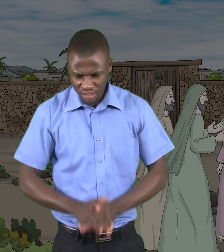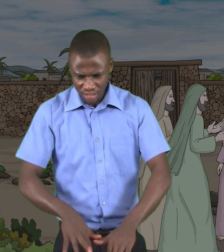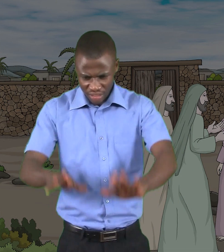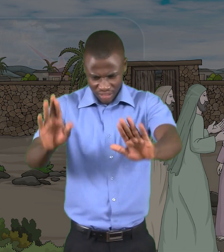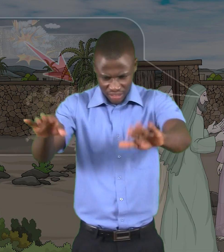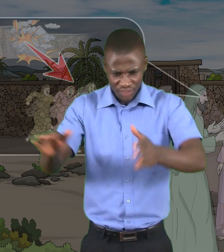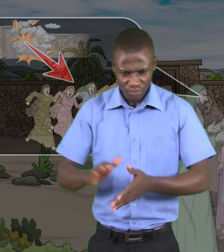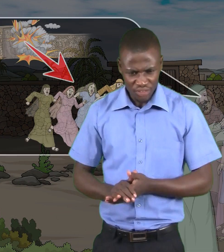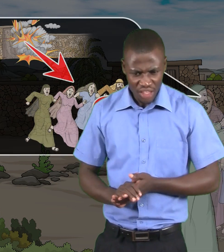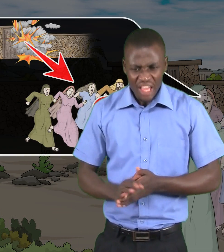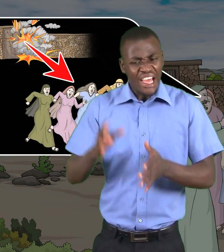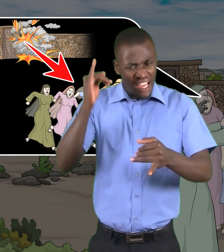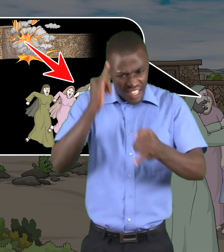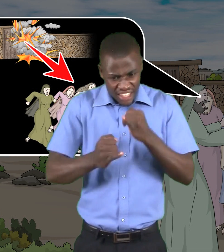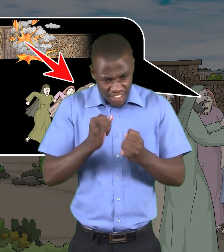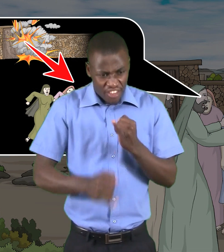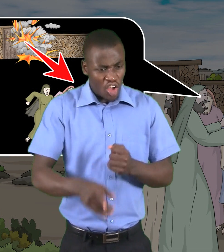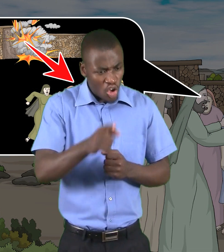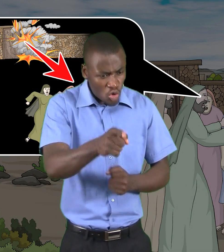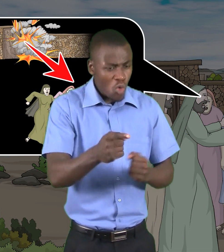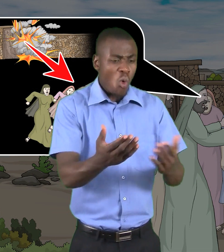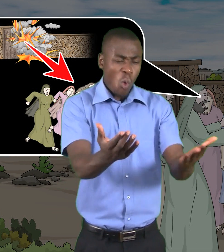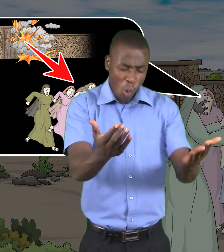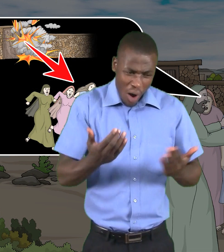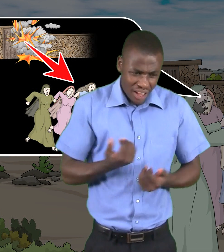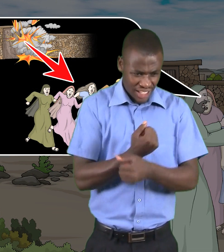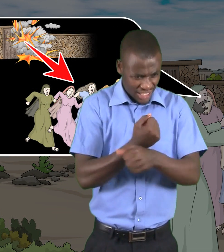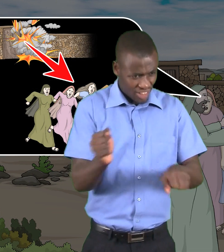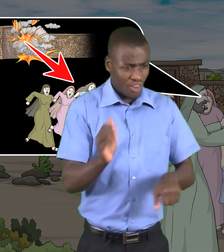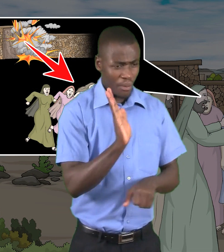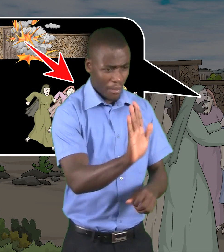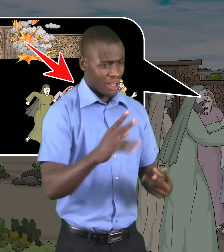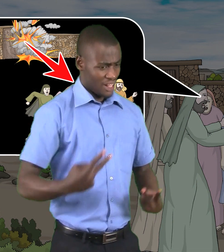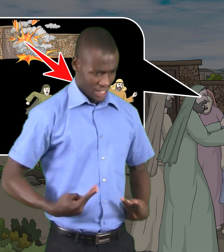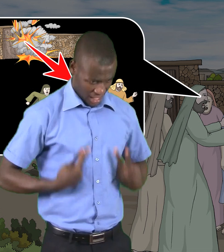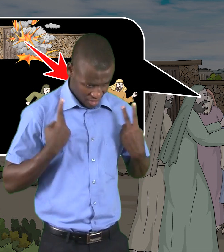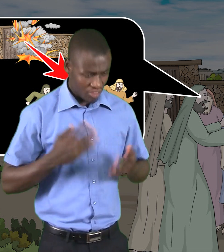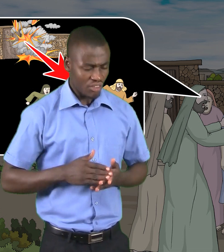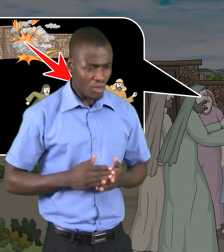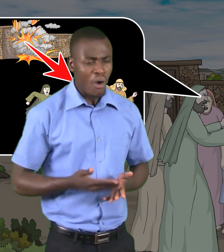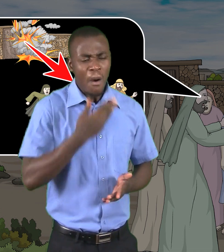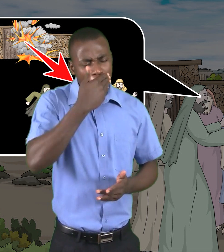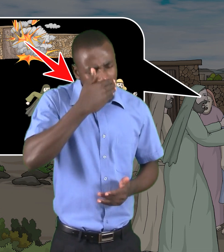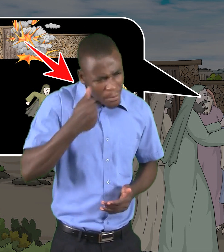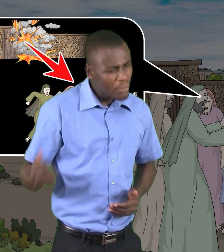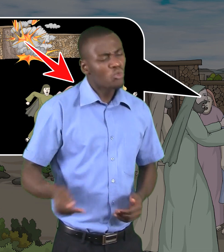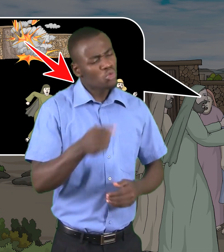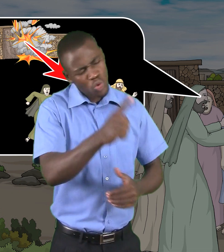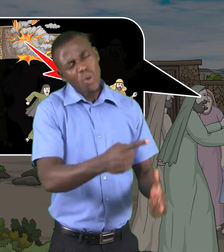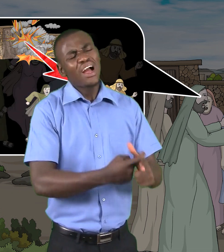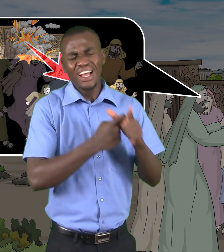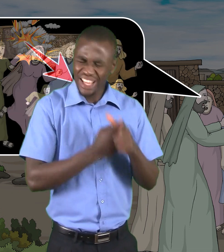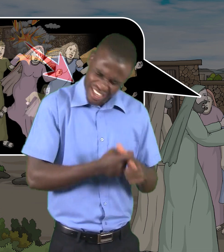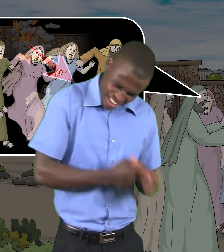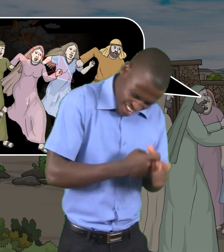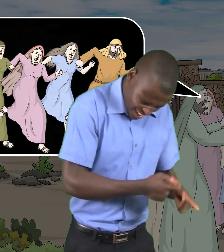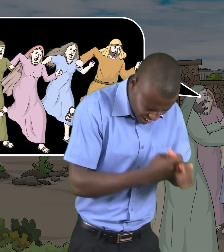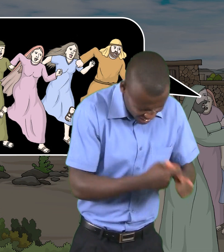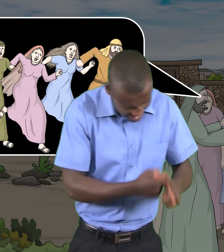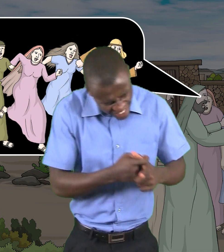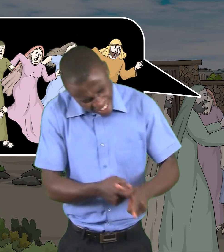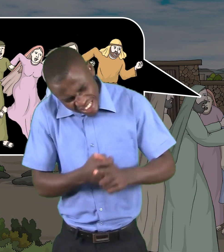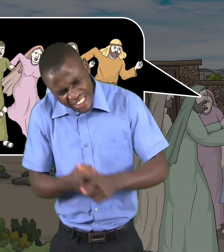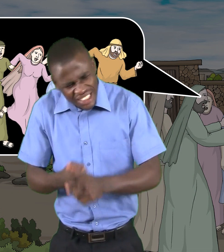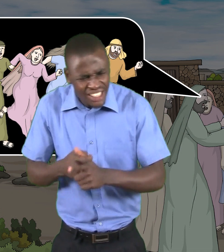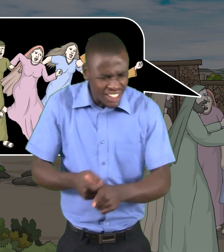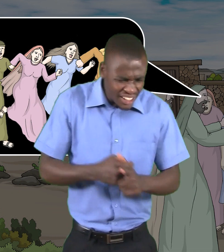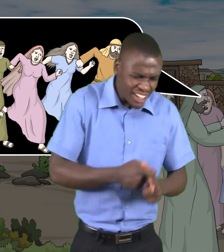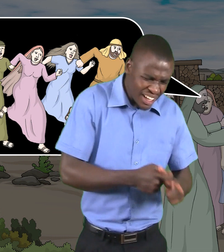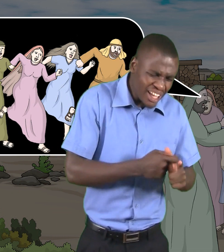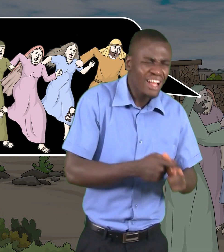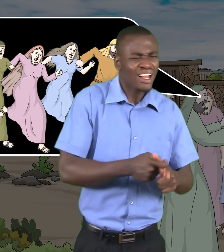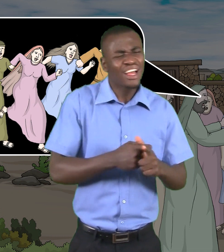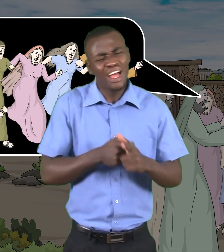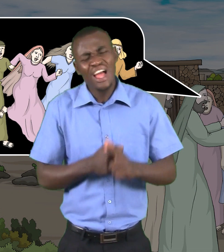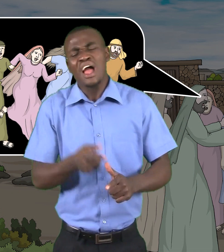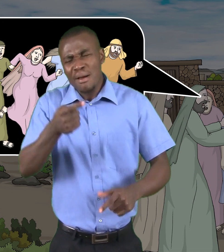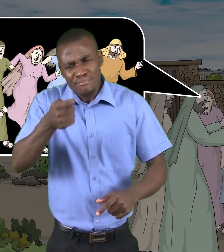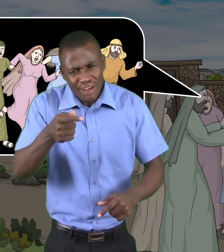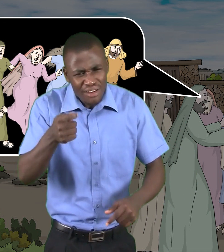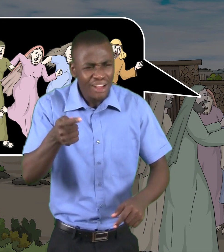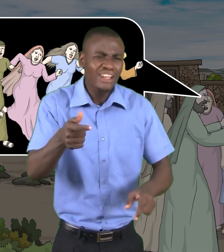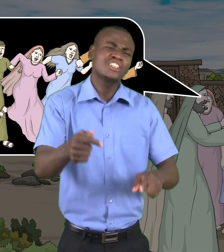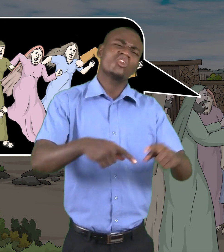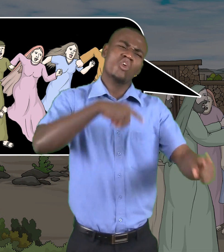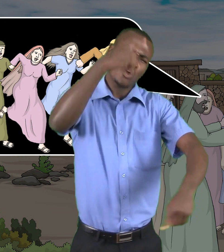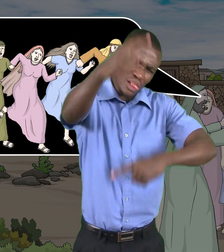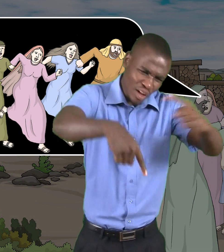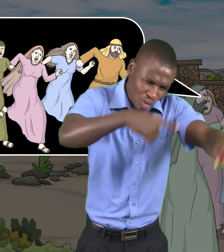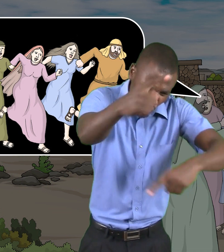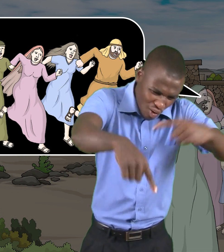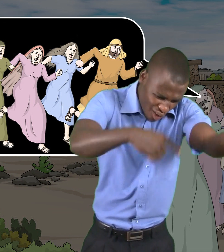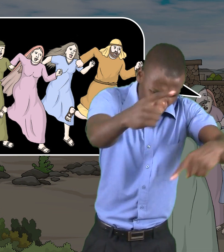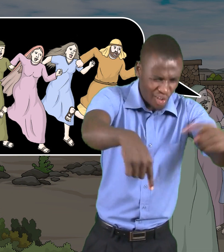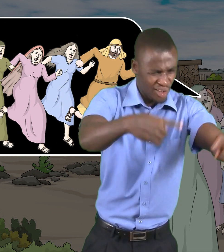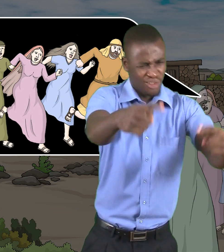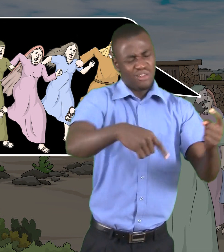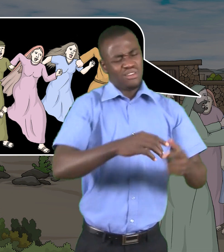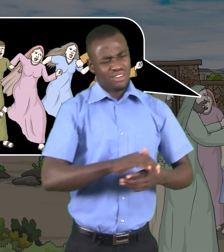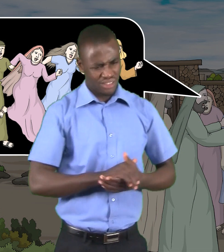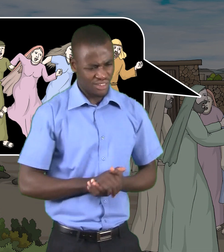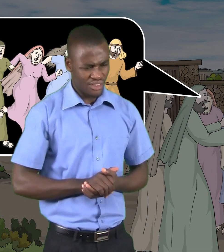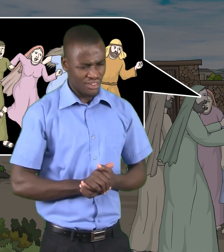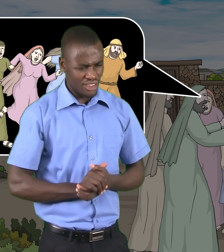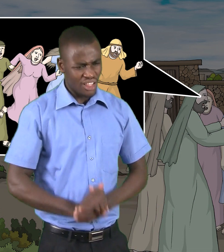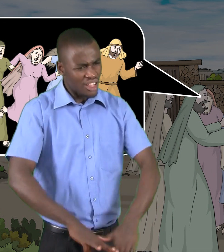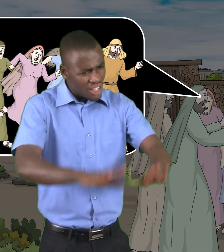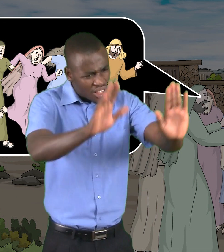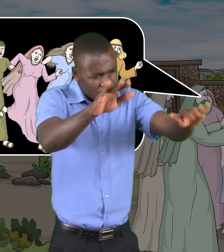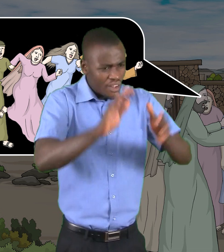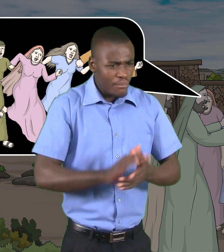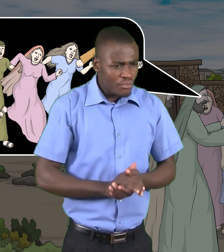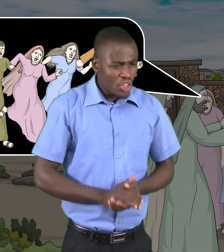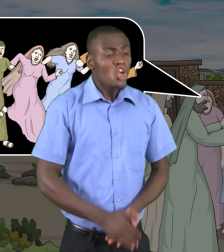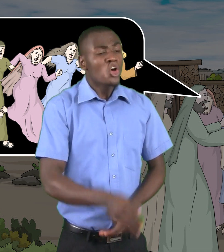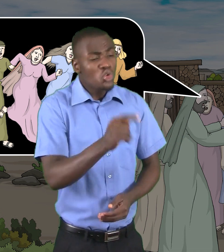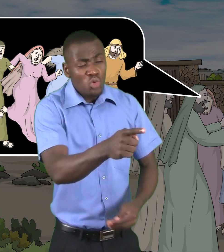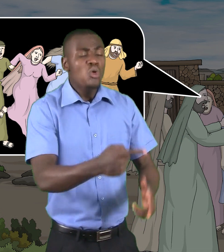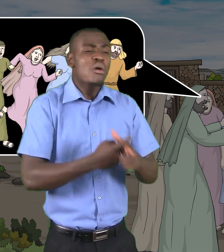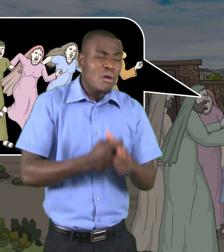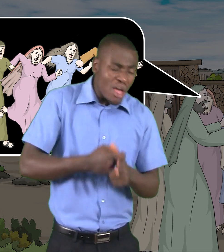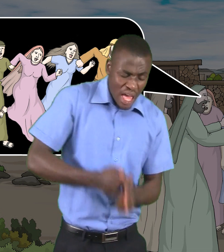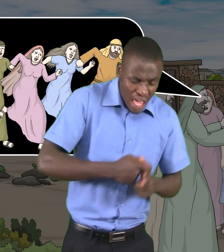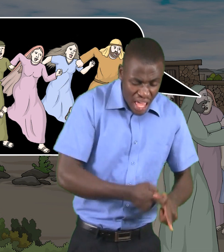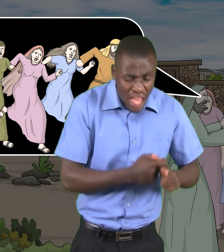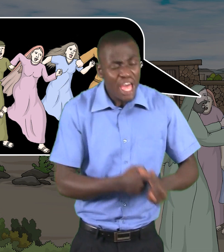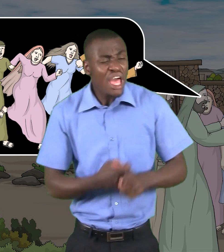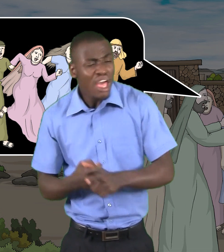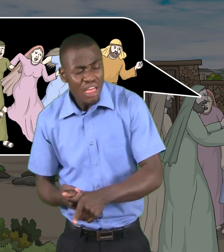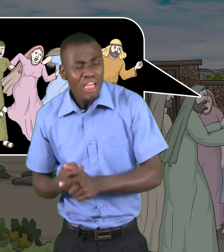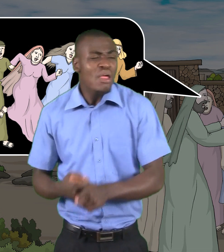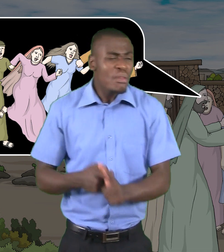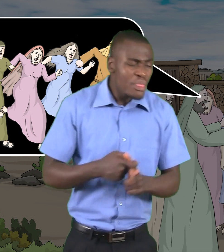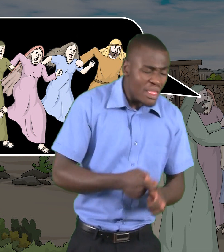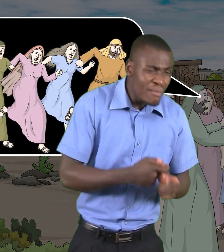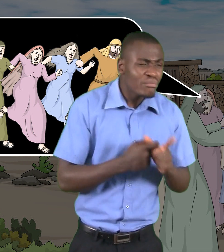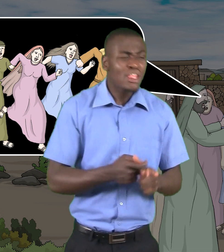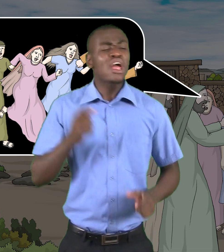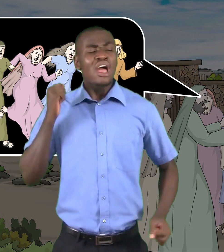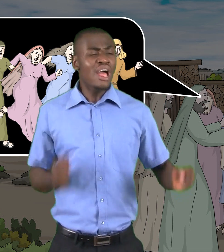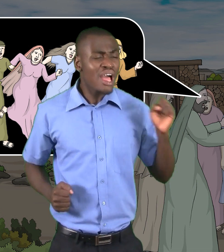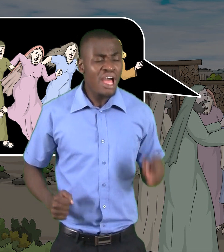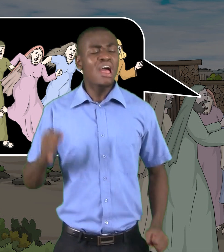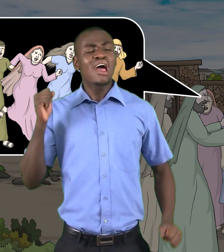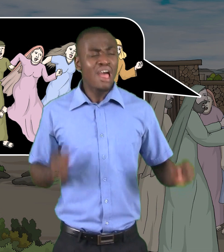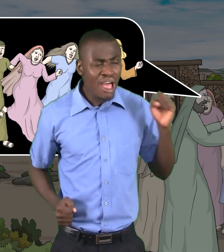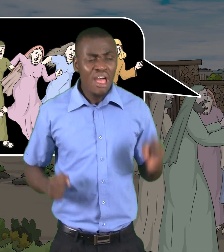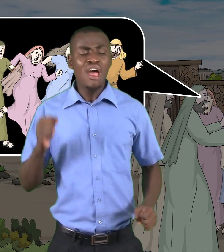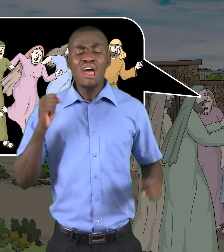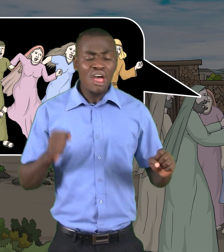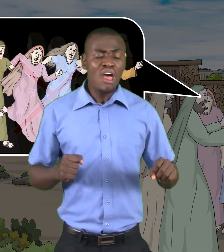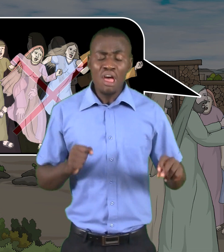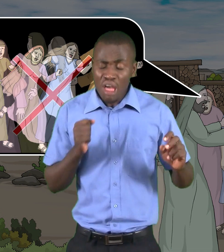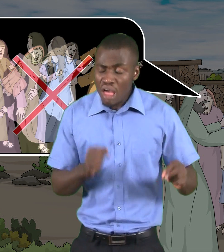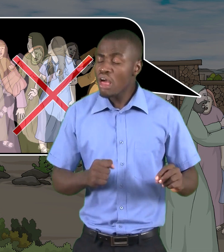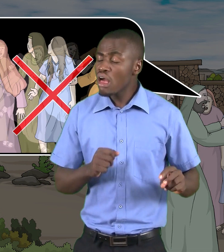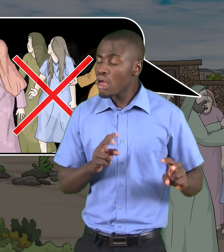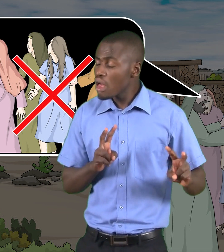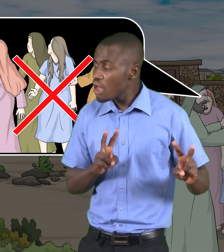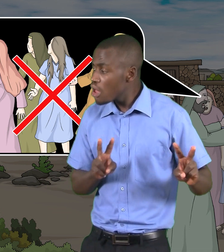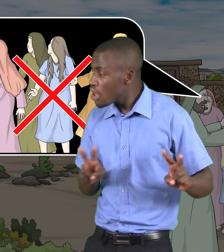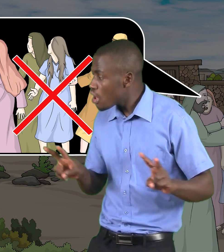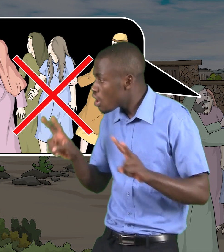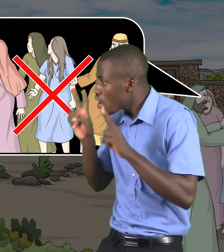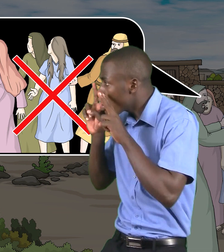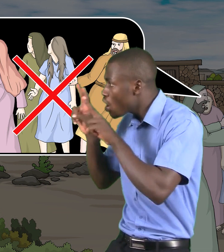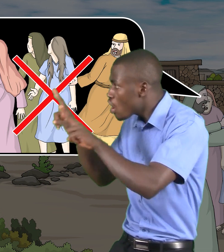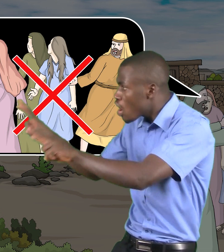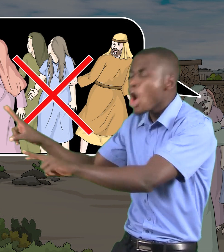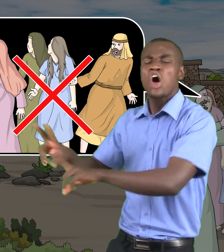As soon as the men had brought them out, one of them said, “Run for your lives!